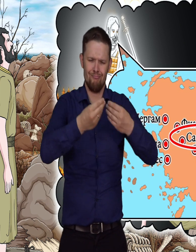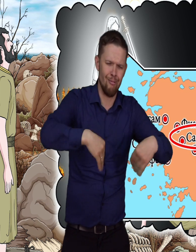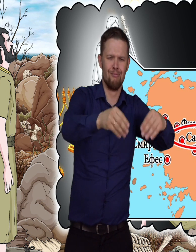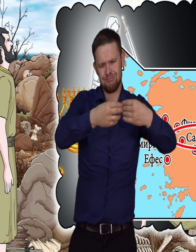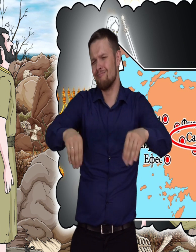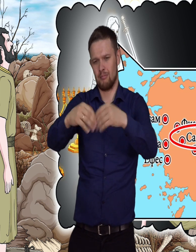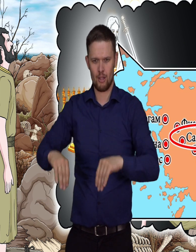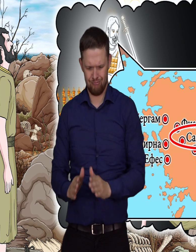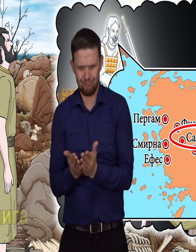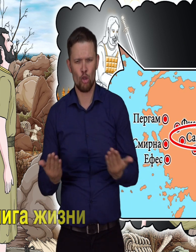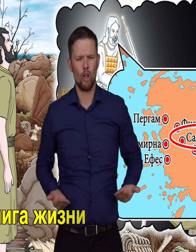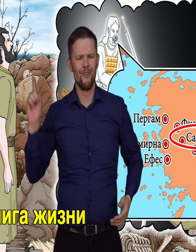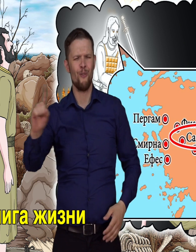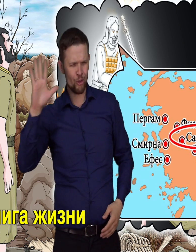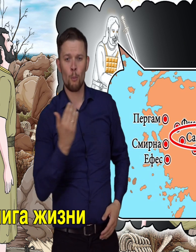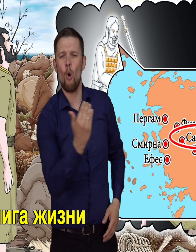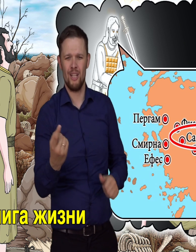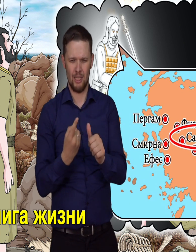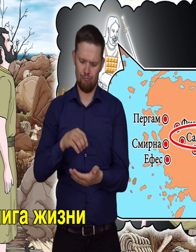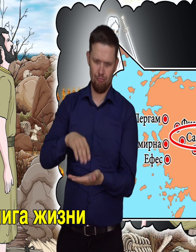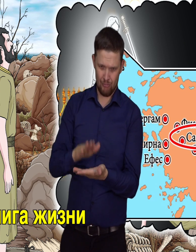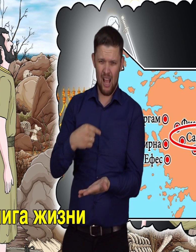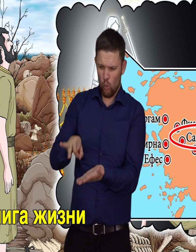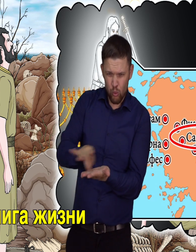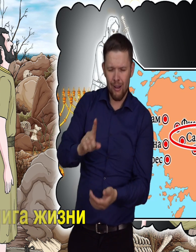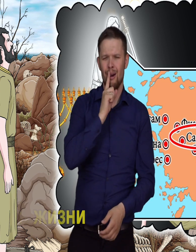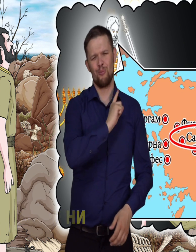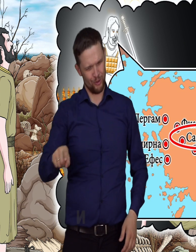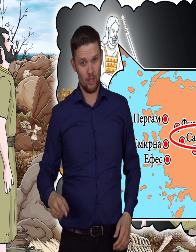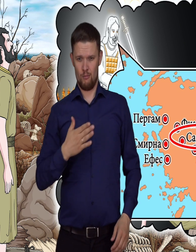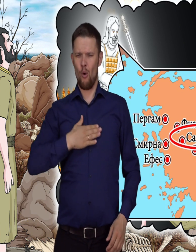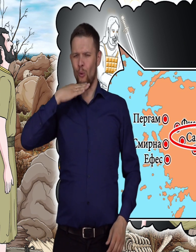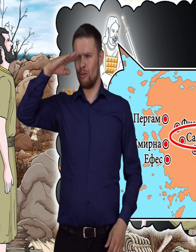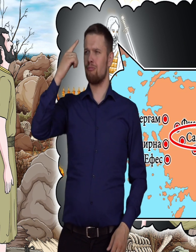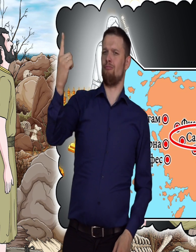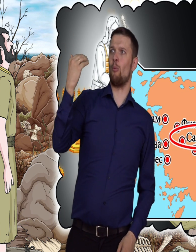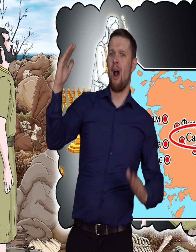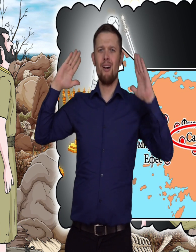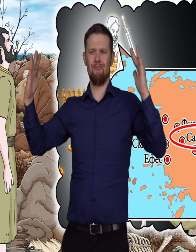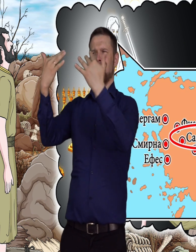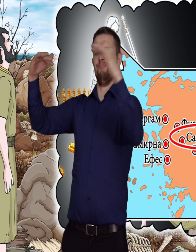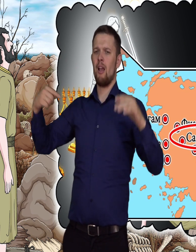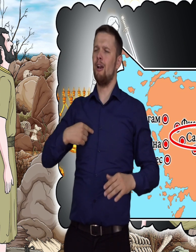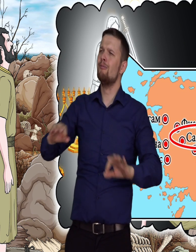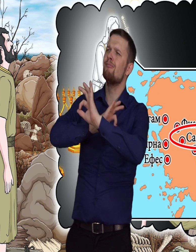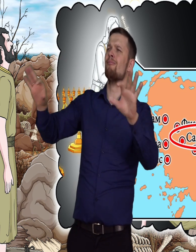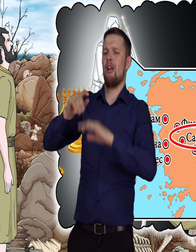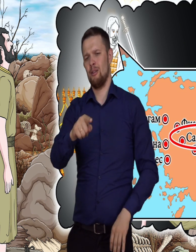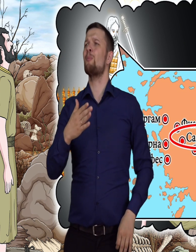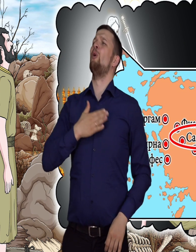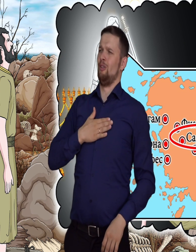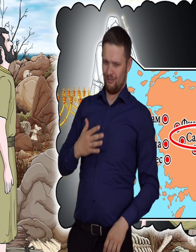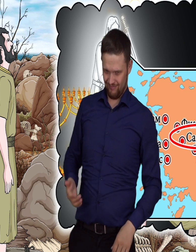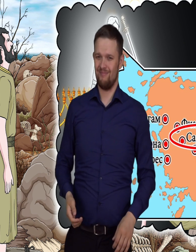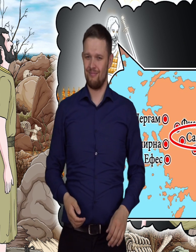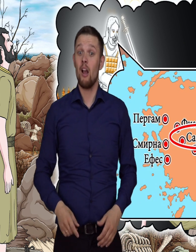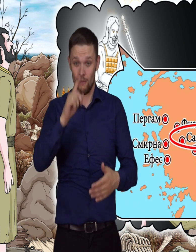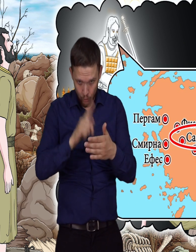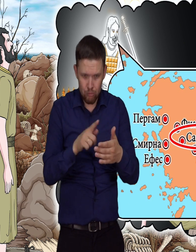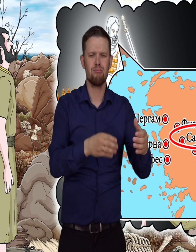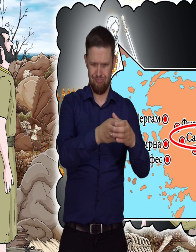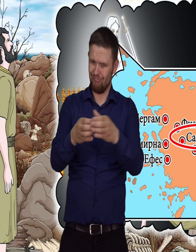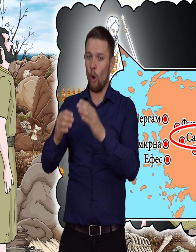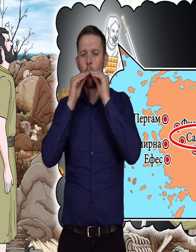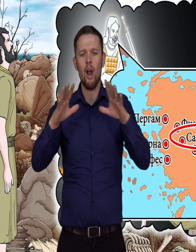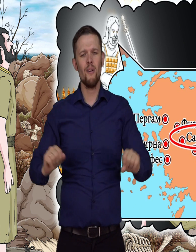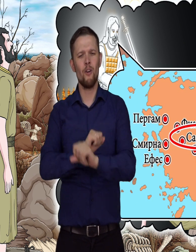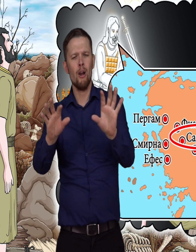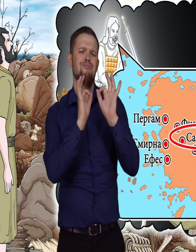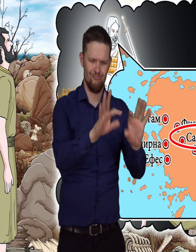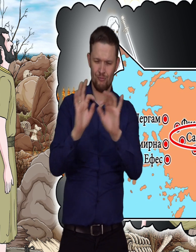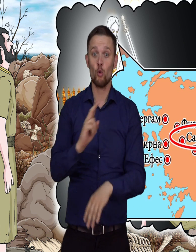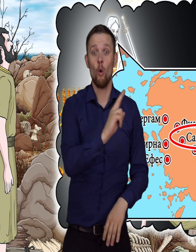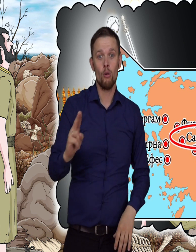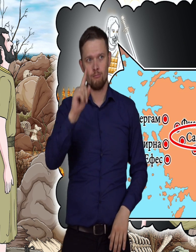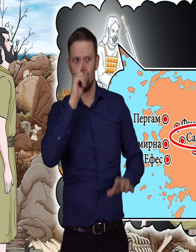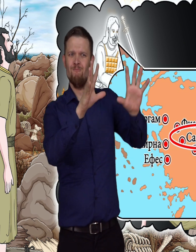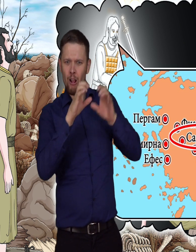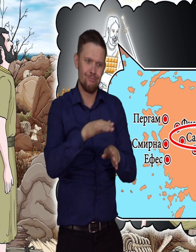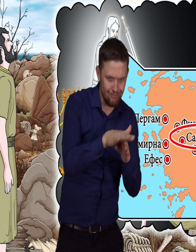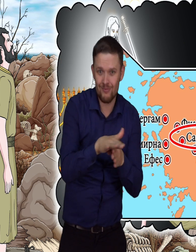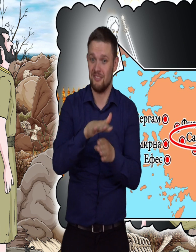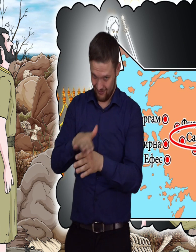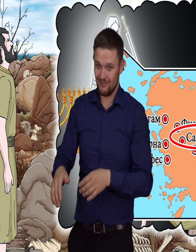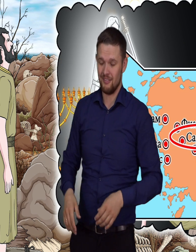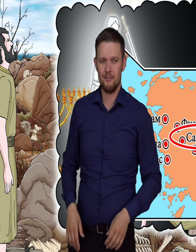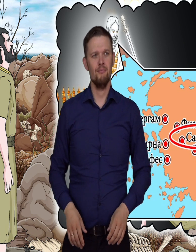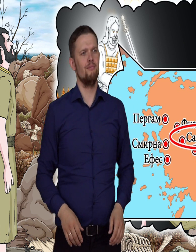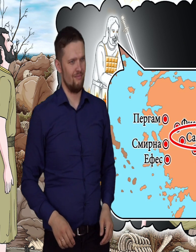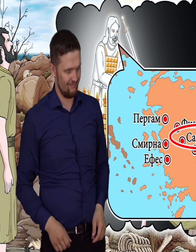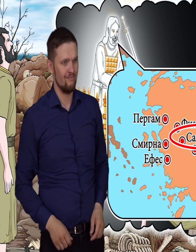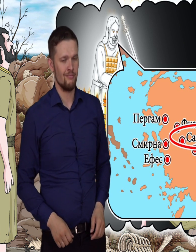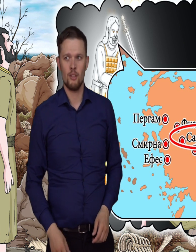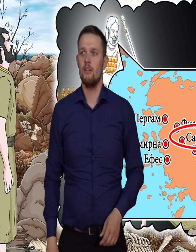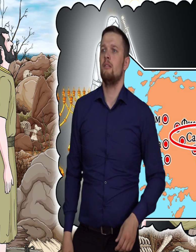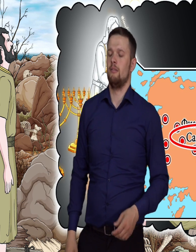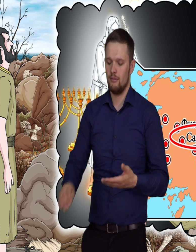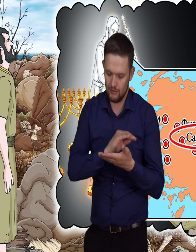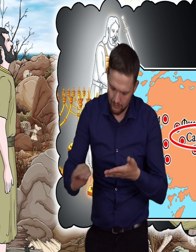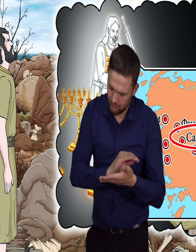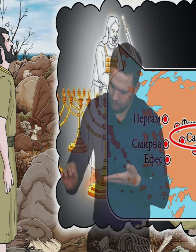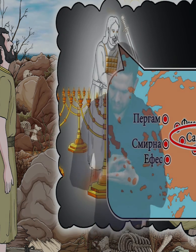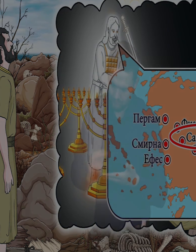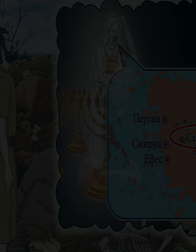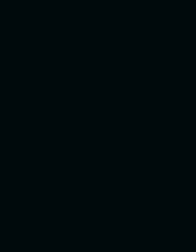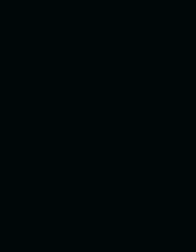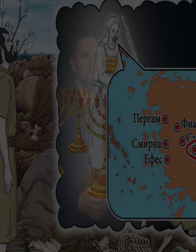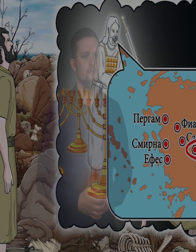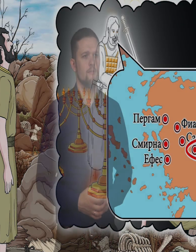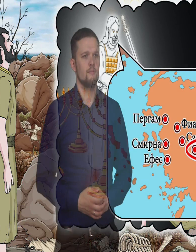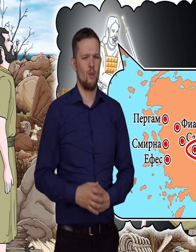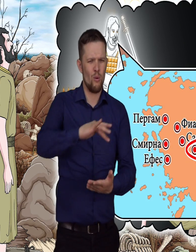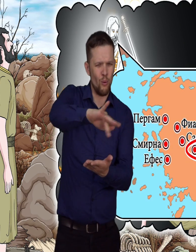And I will never blot out his name from the Book of Life, but I will confess his name before My Father and His angels. He who has an ear, let him hear what the Spirit says to the churches.